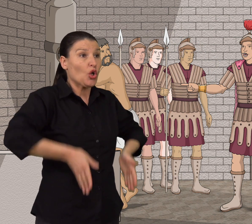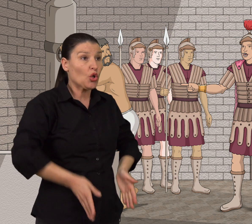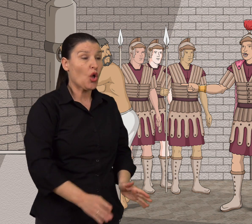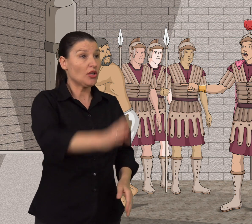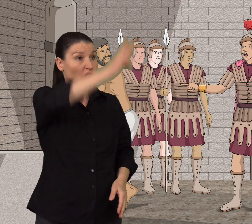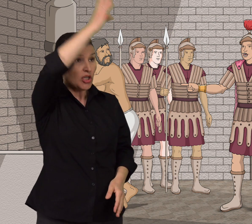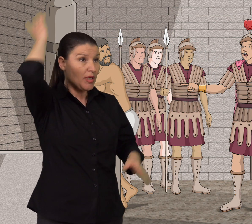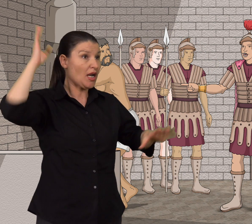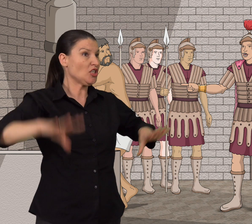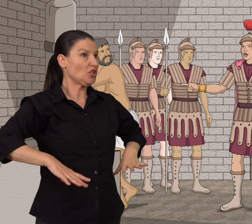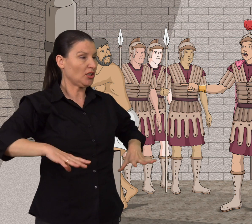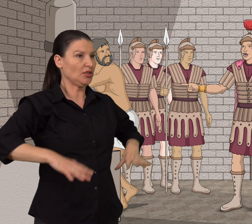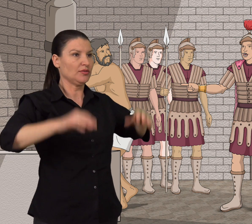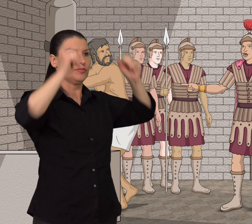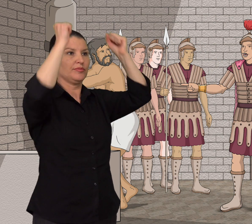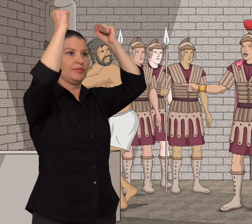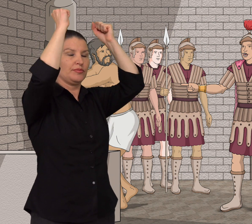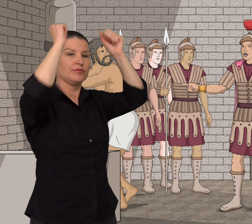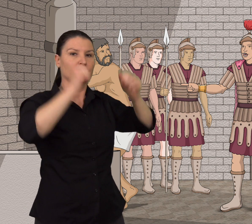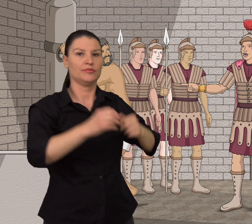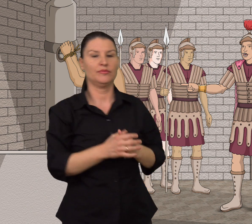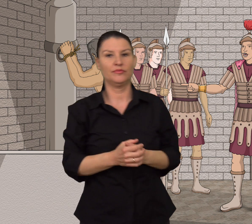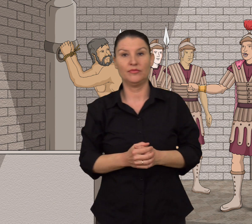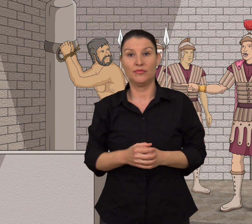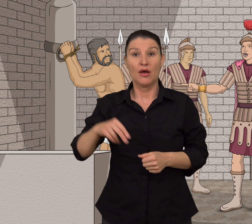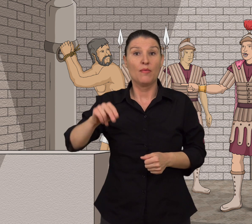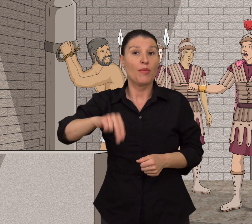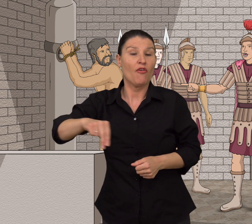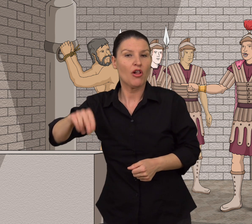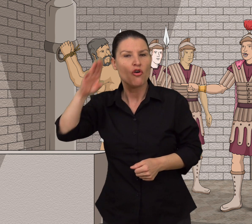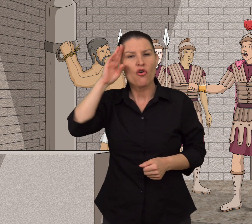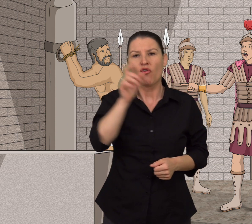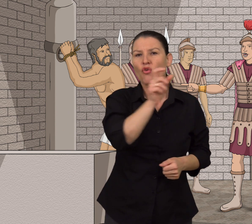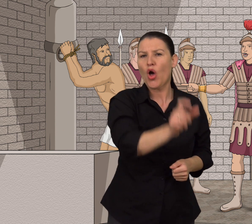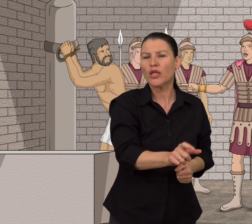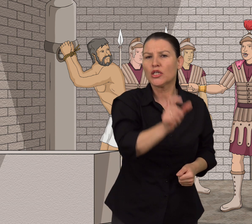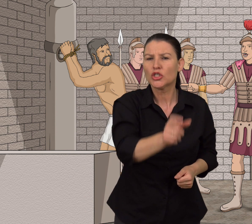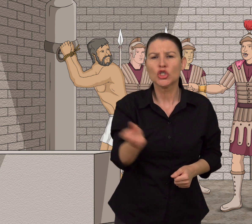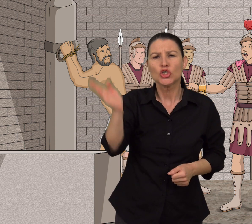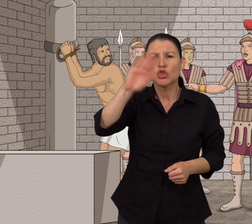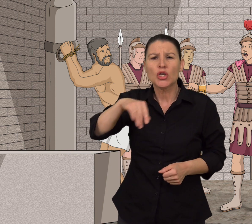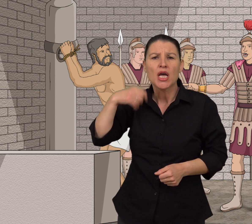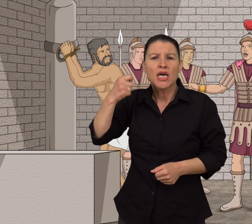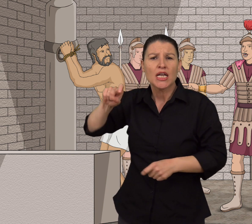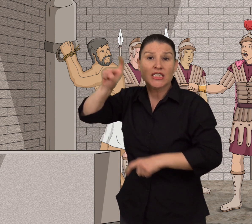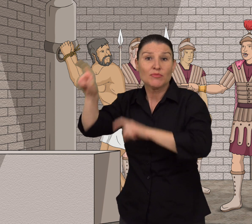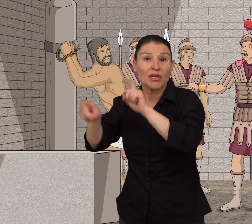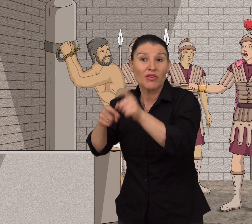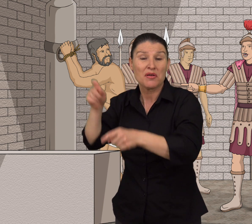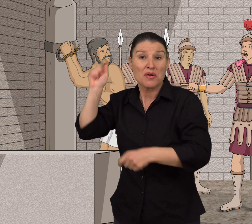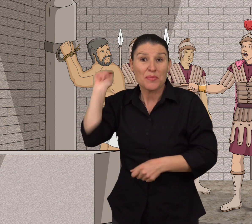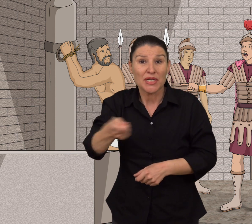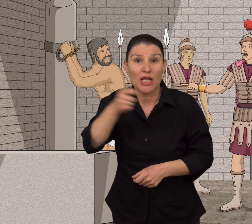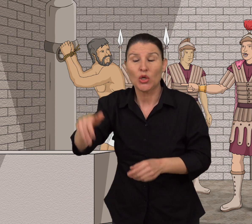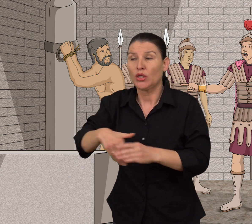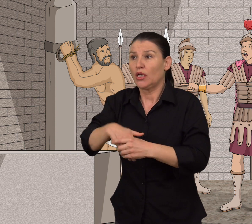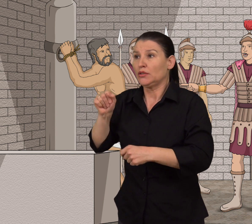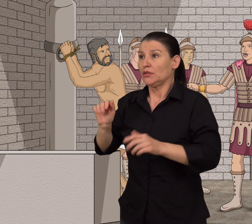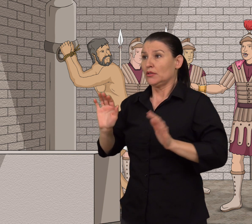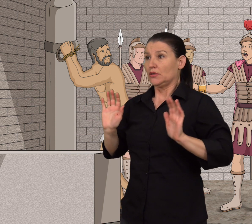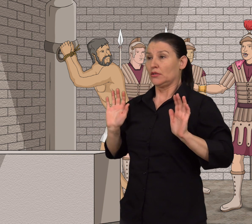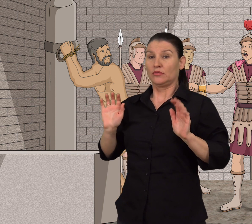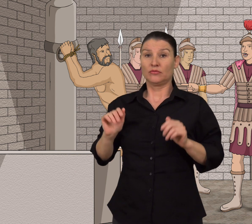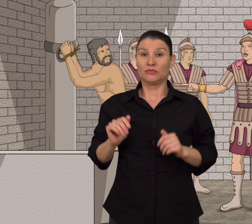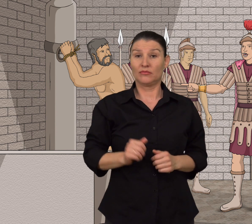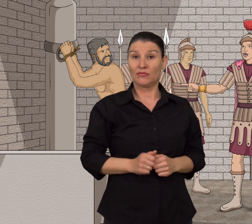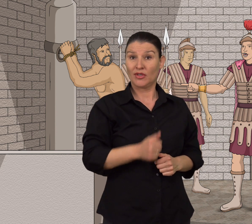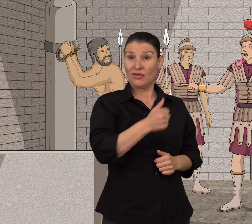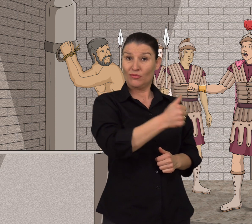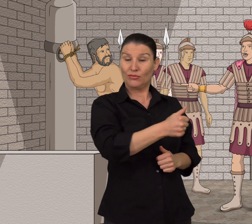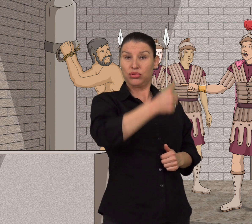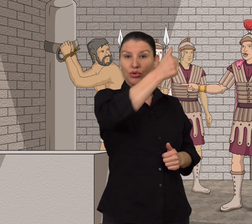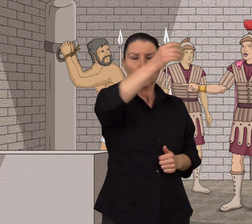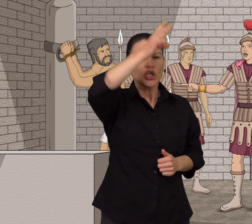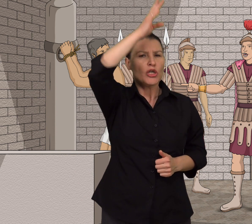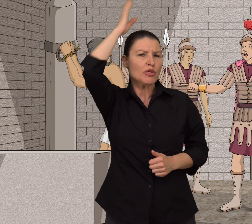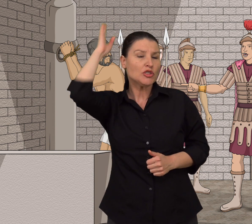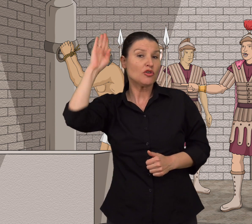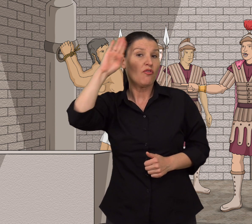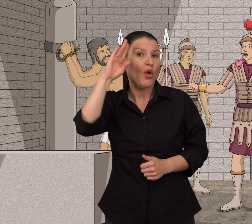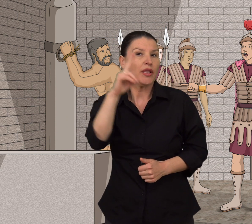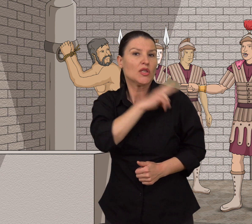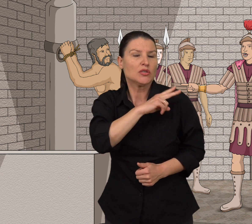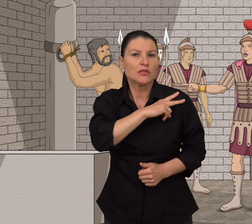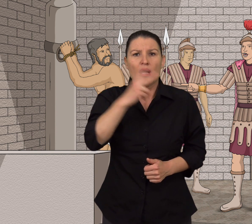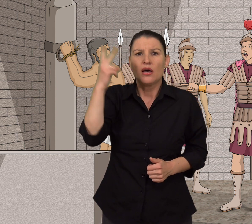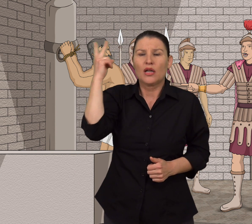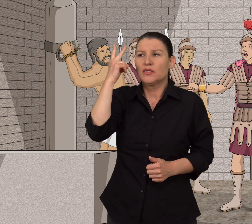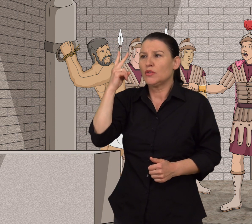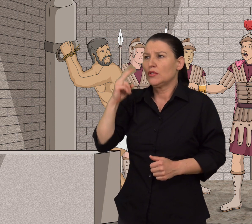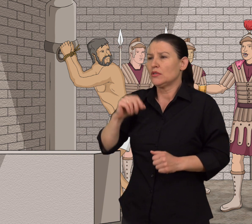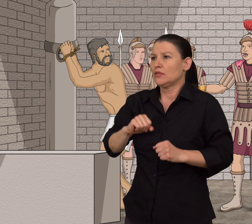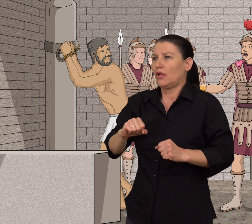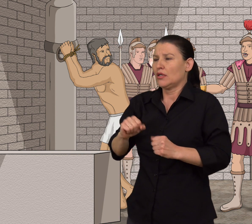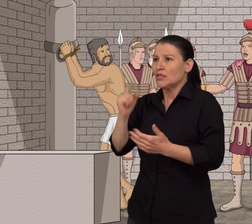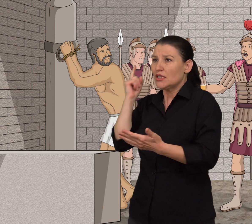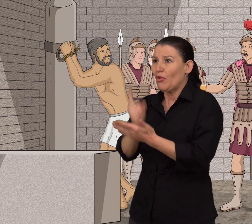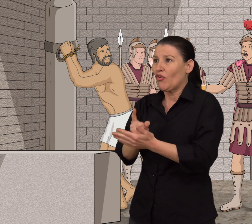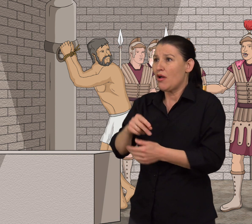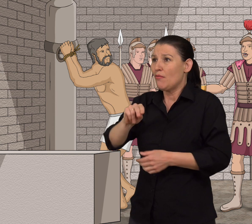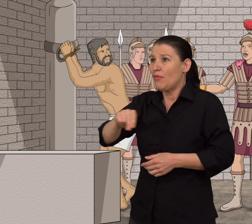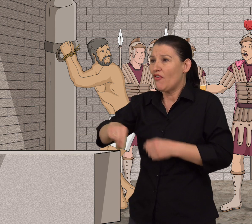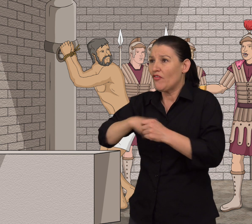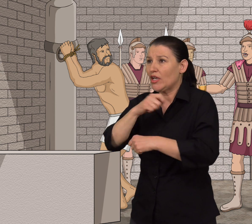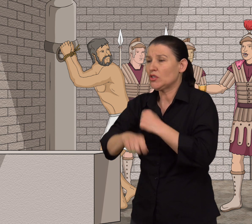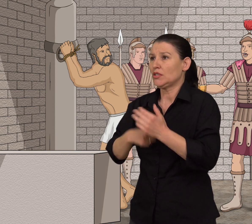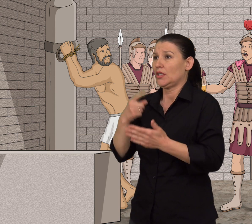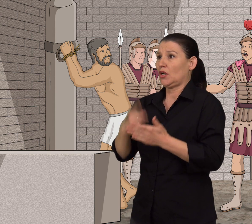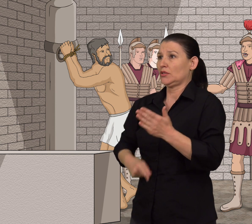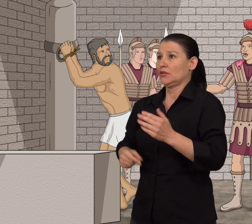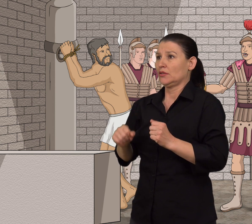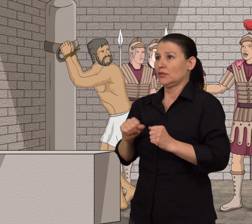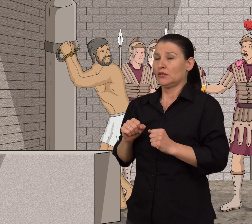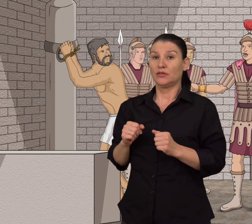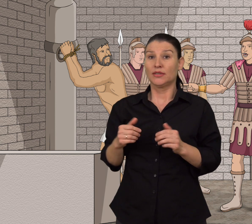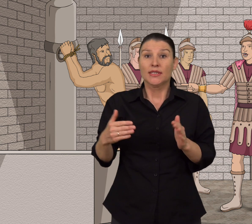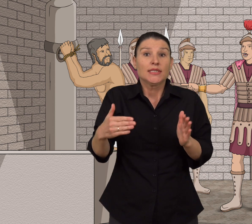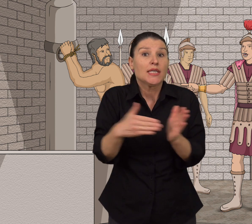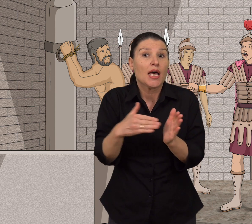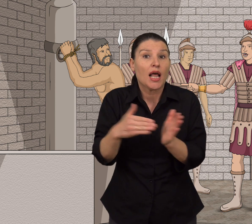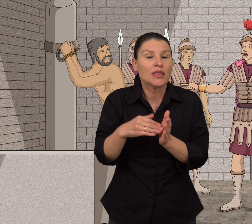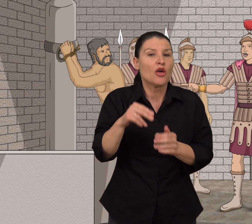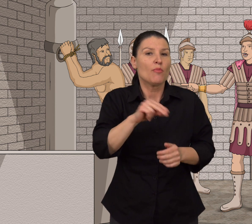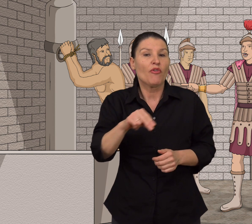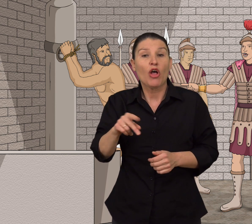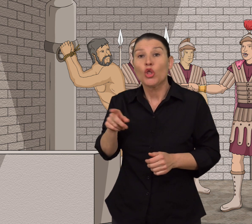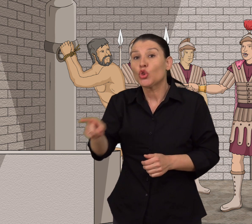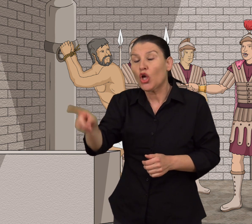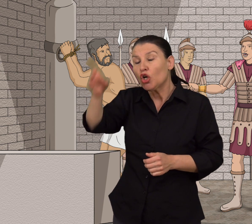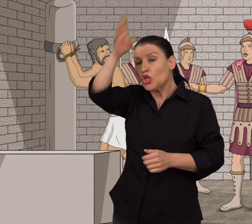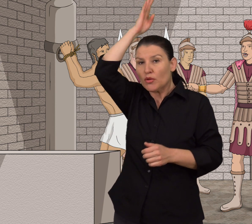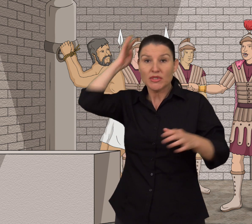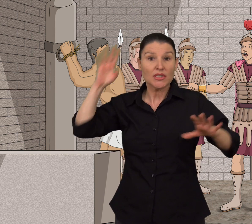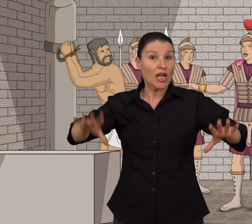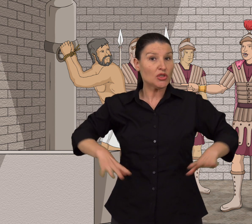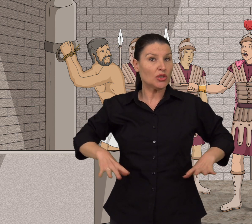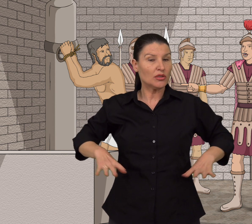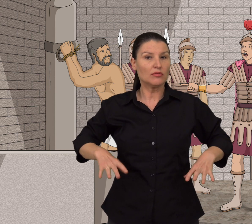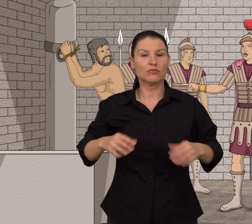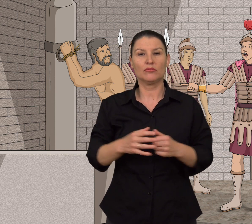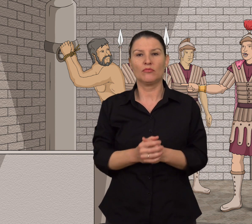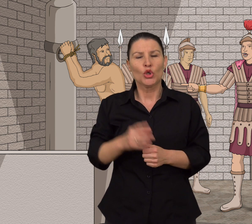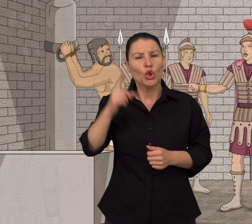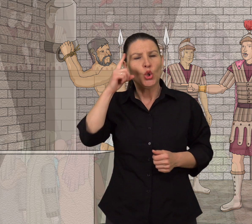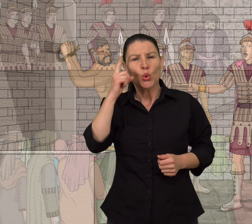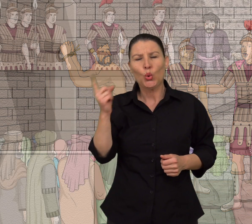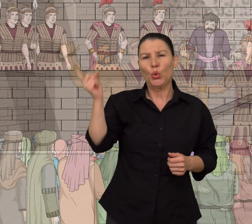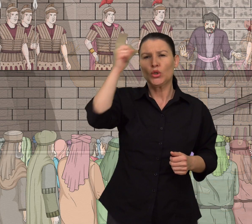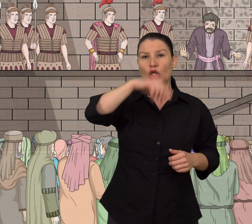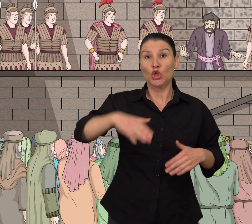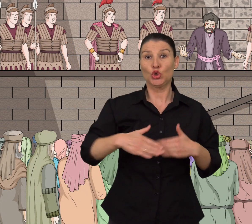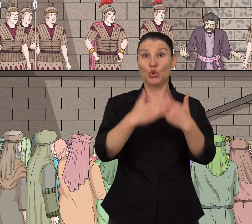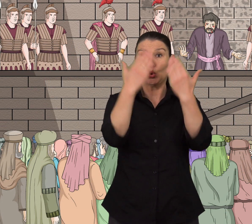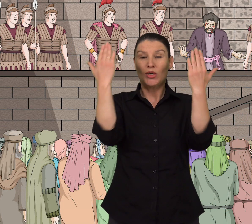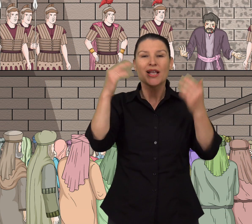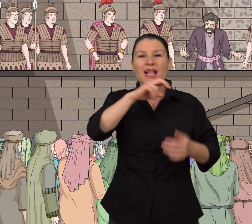Then those who were about to interrogate Paul stepped back, and the commander himself was alarmed when he realized that he had put a Roman citizen in chains.